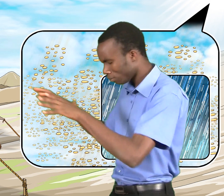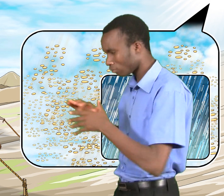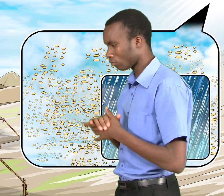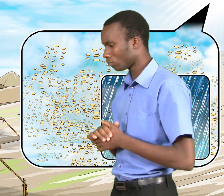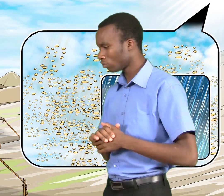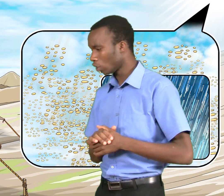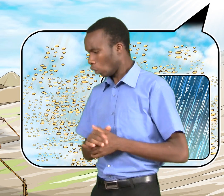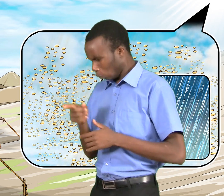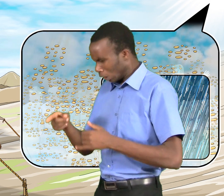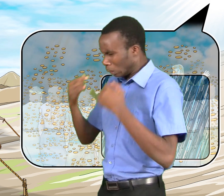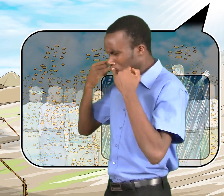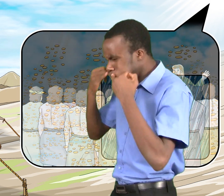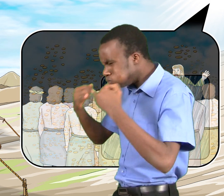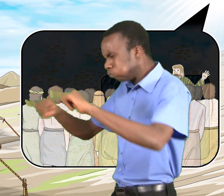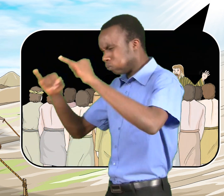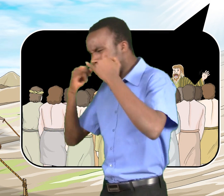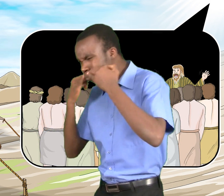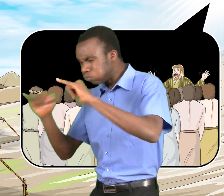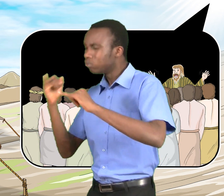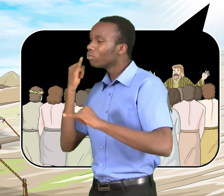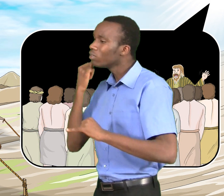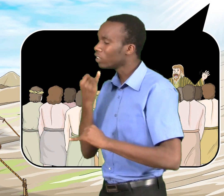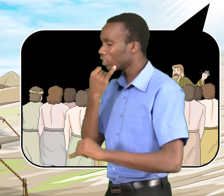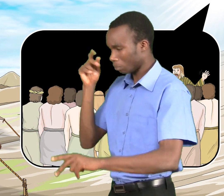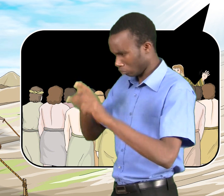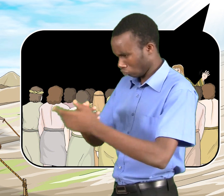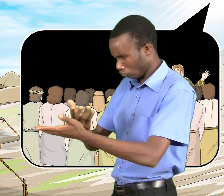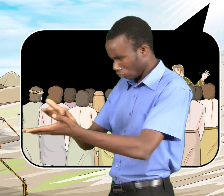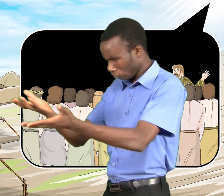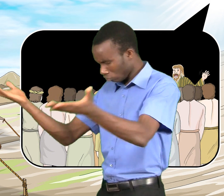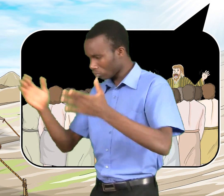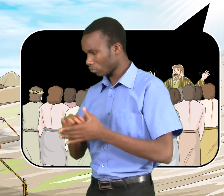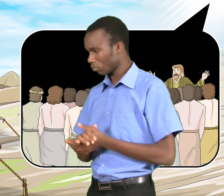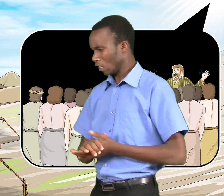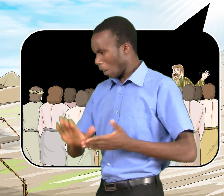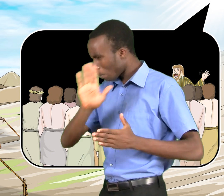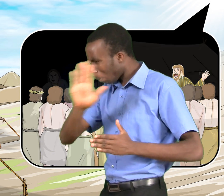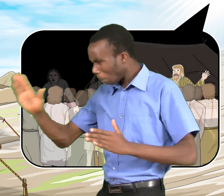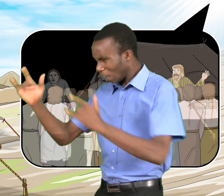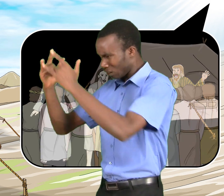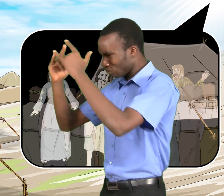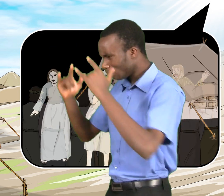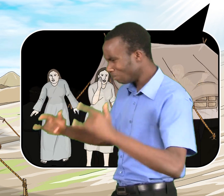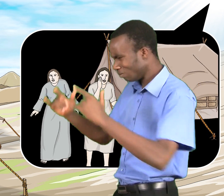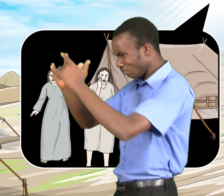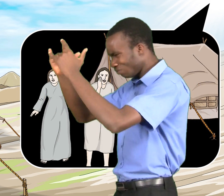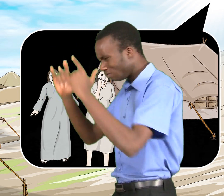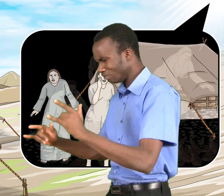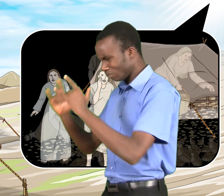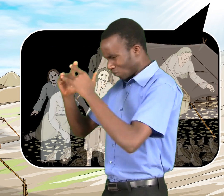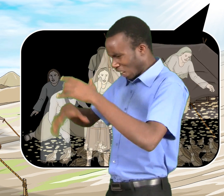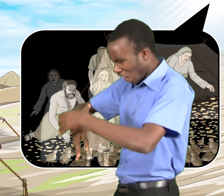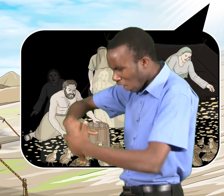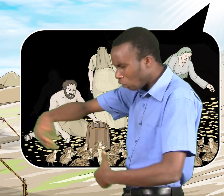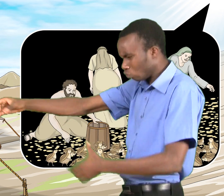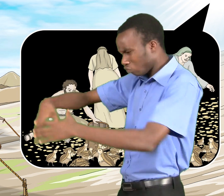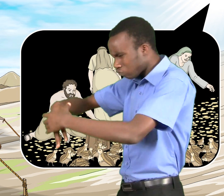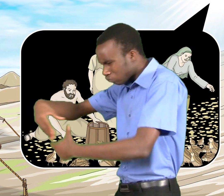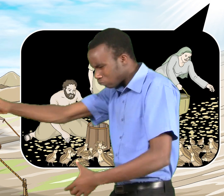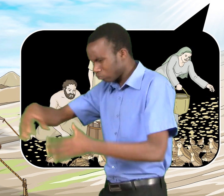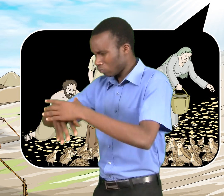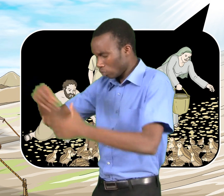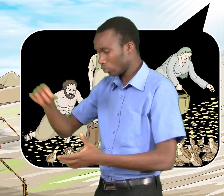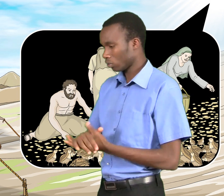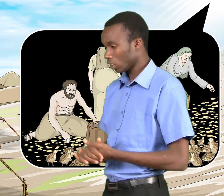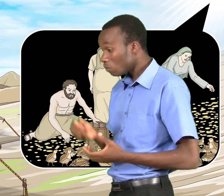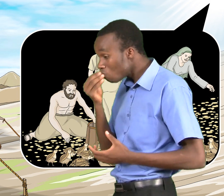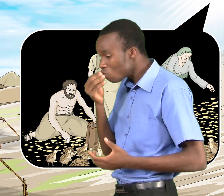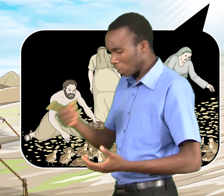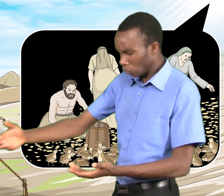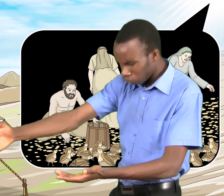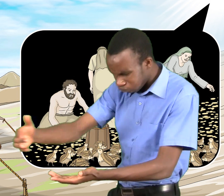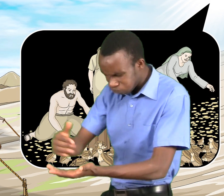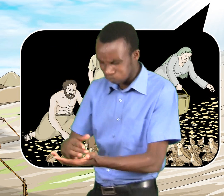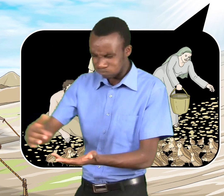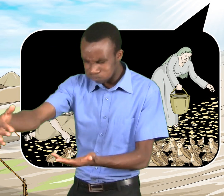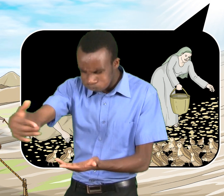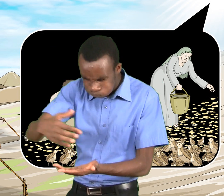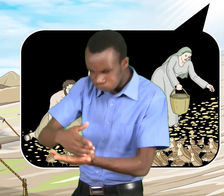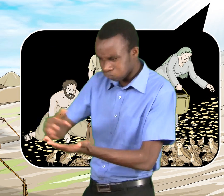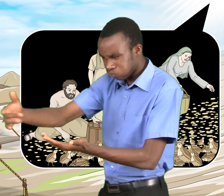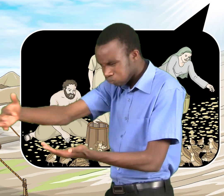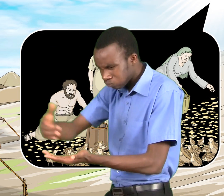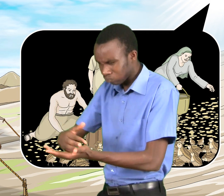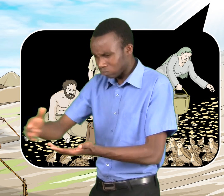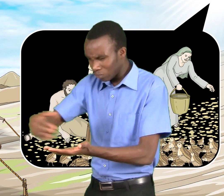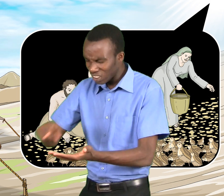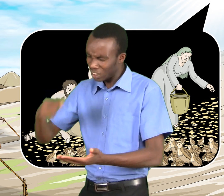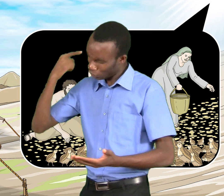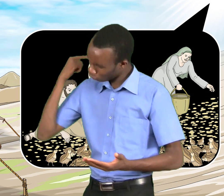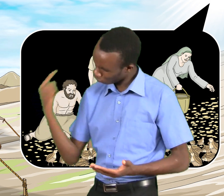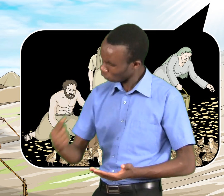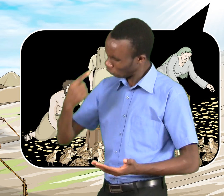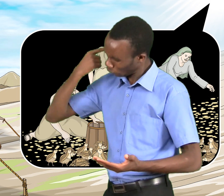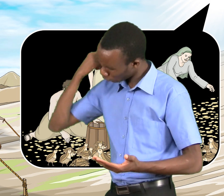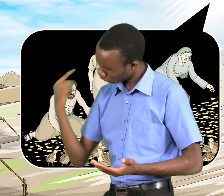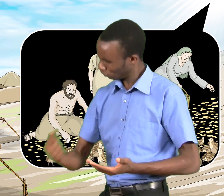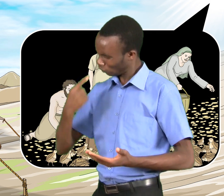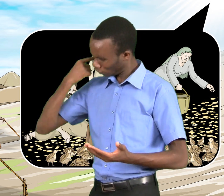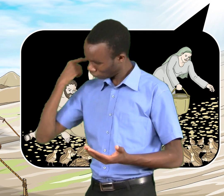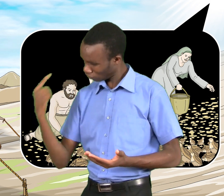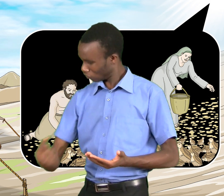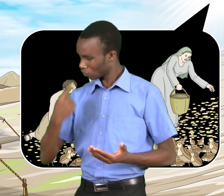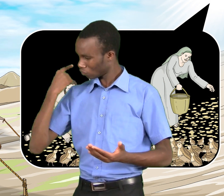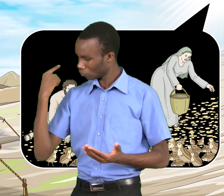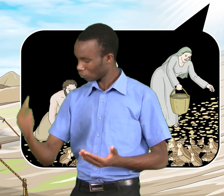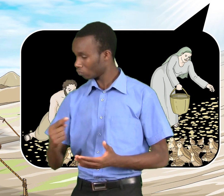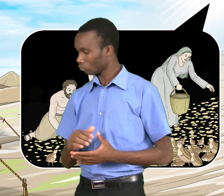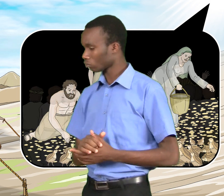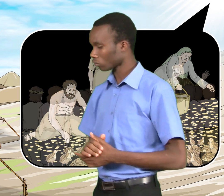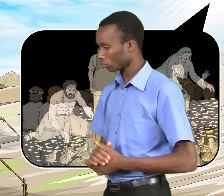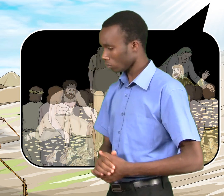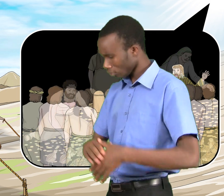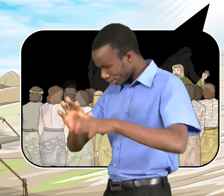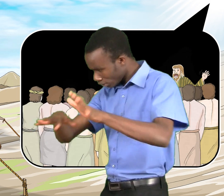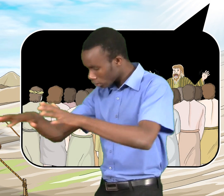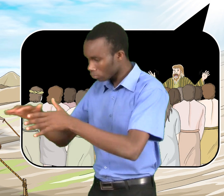Each day the people are to go out and gather enough for that day.